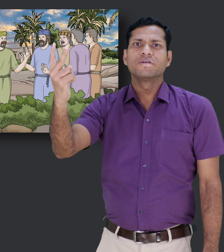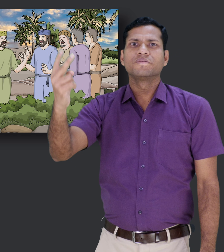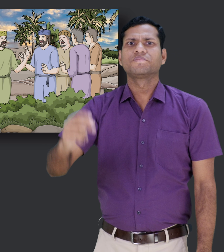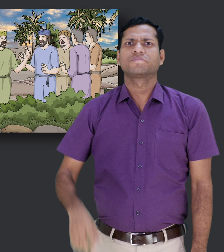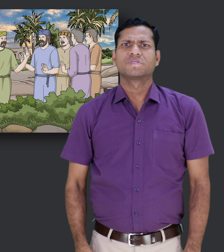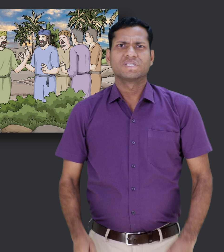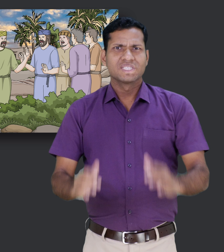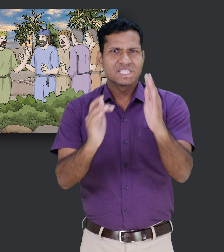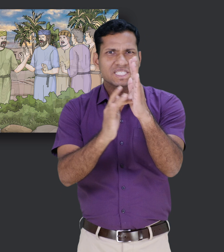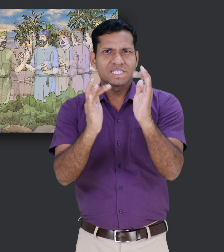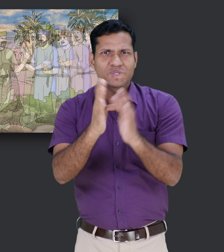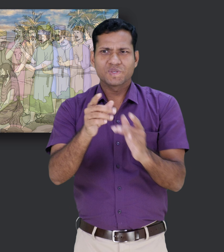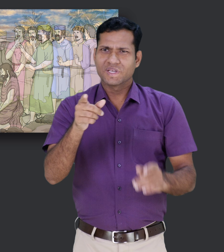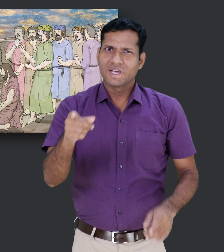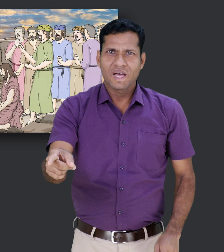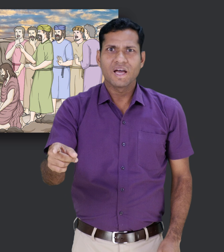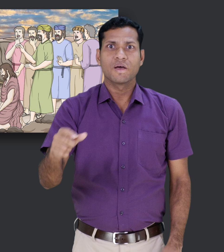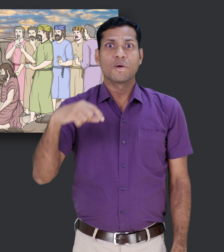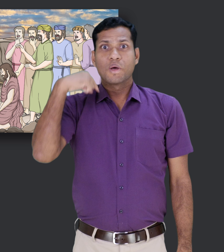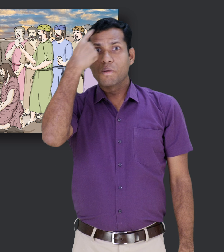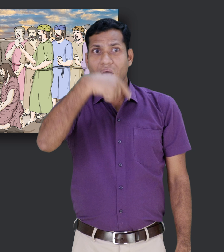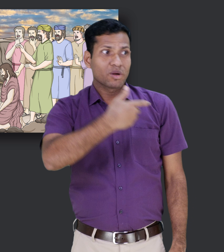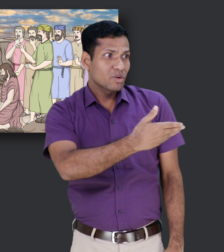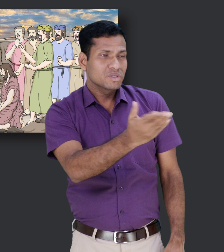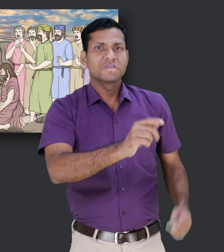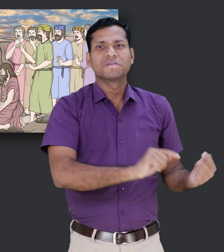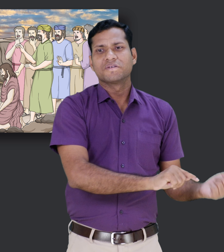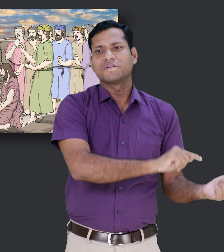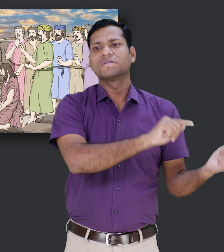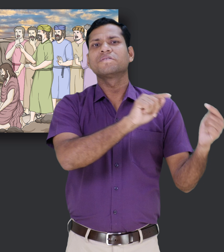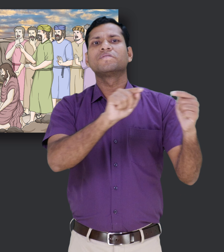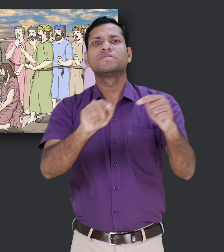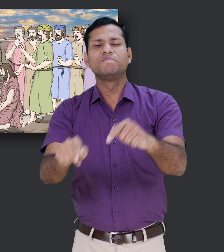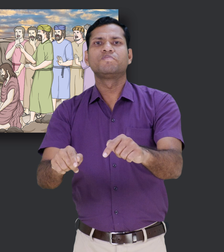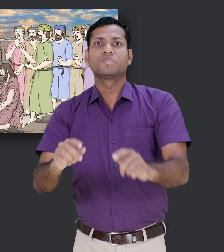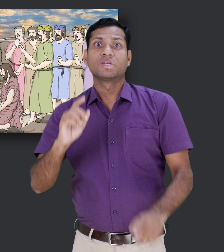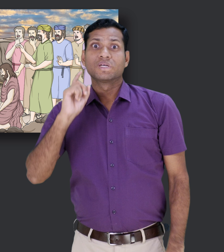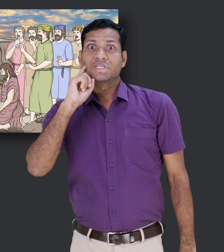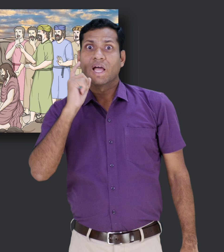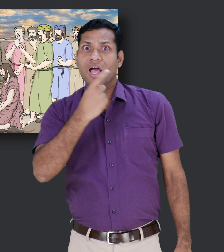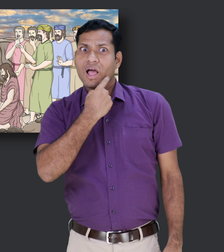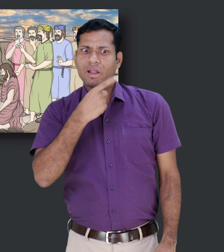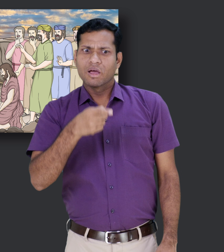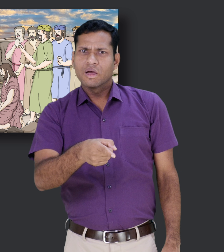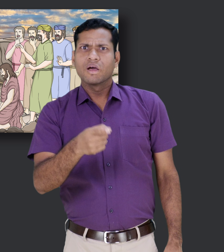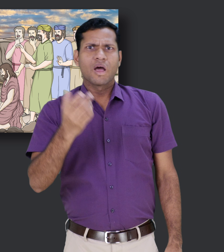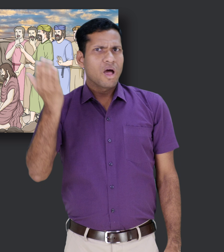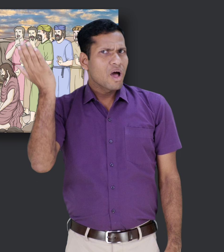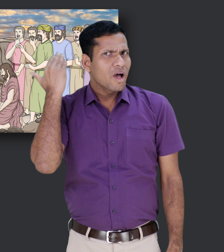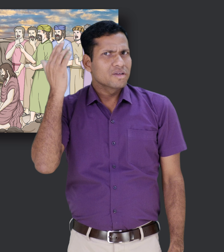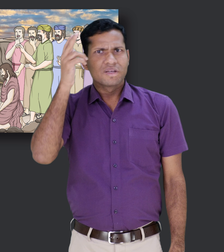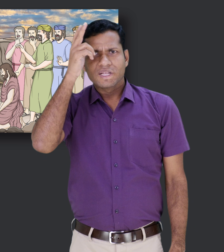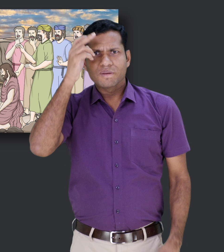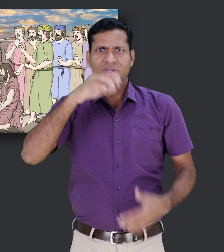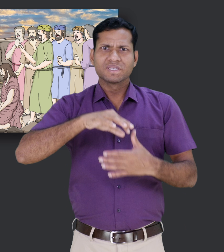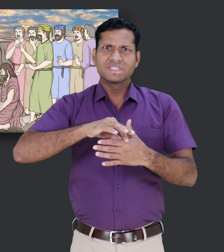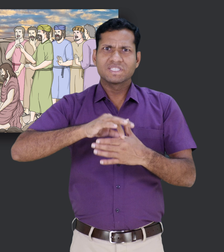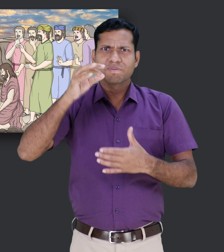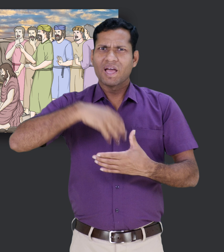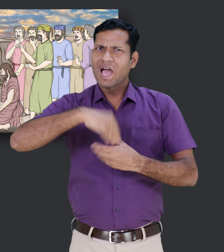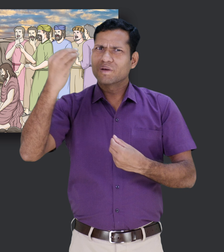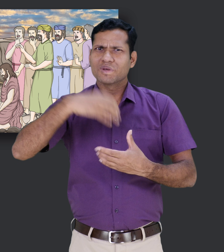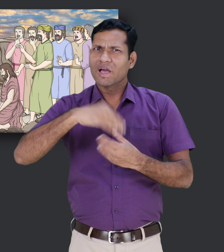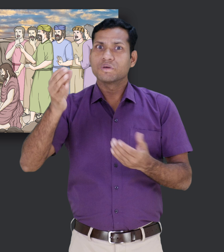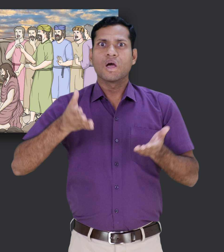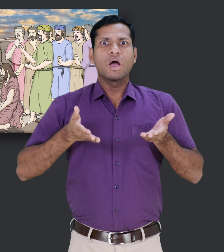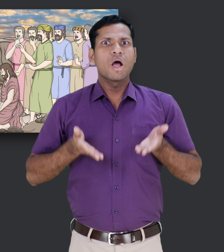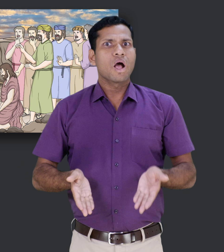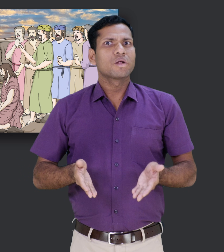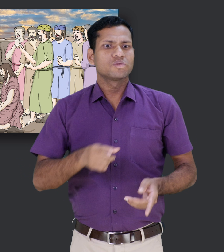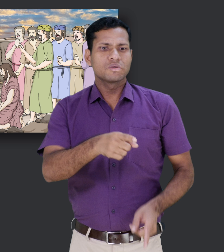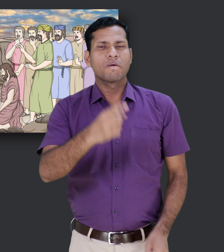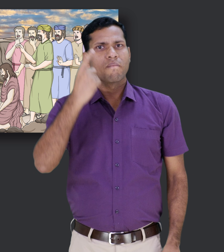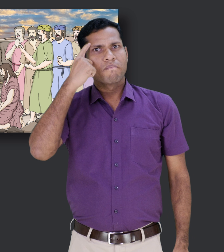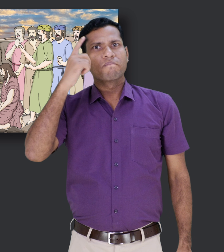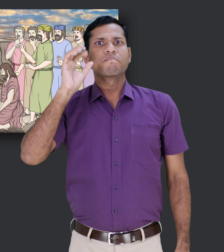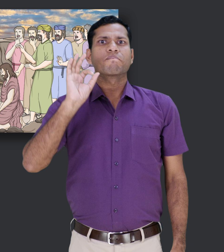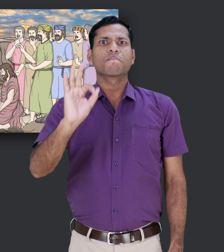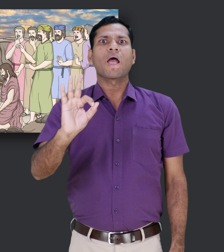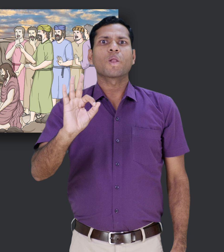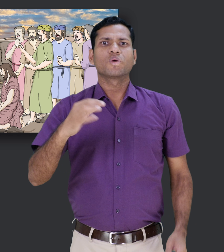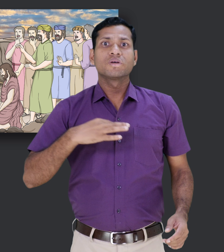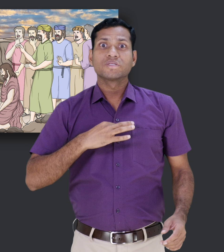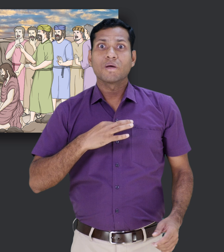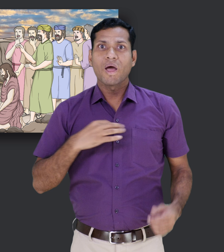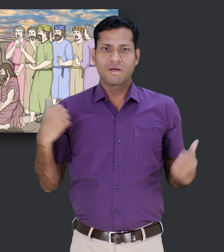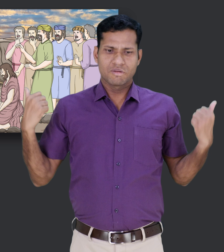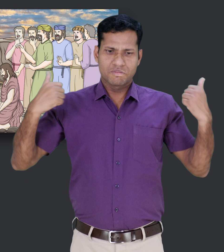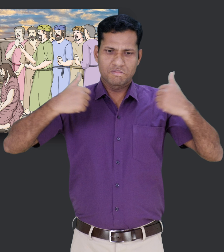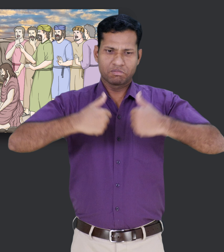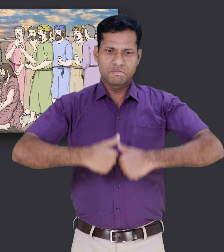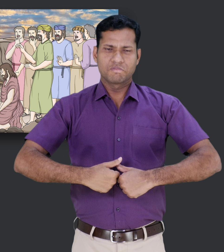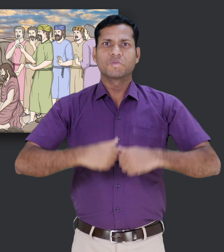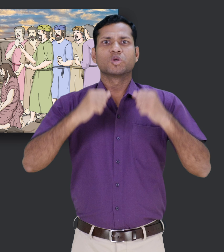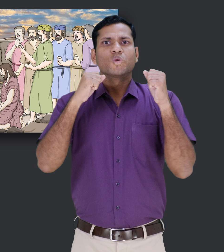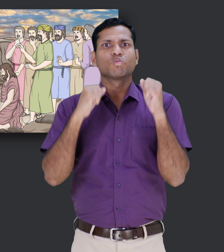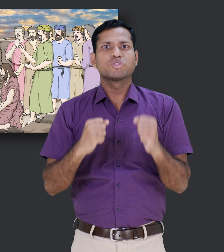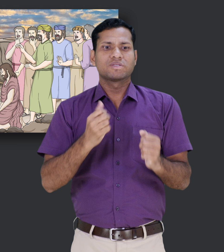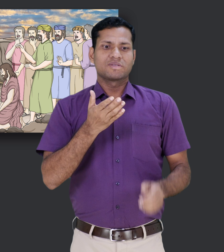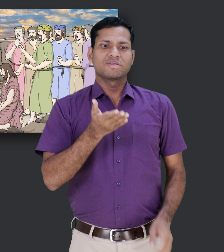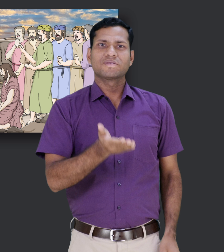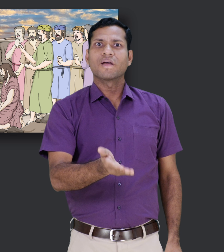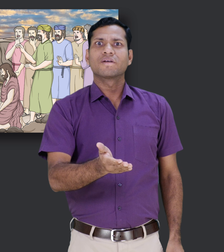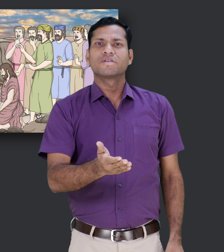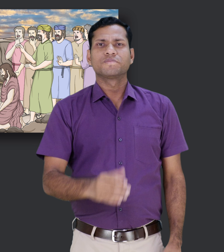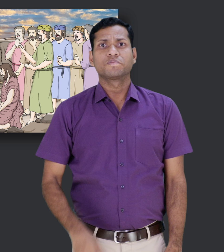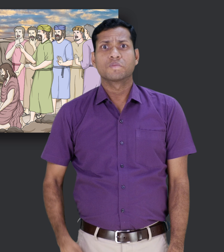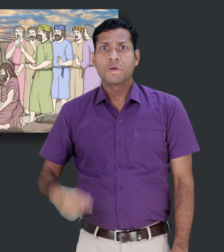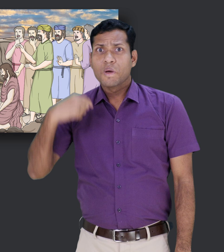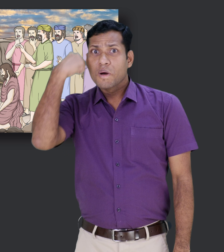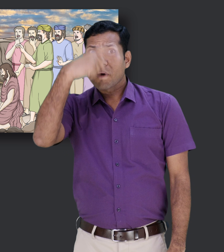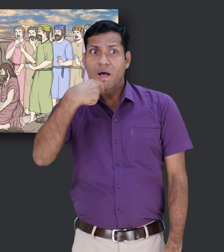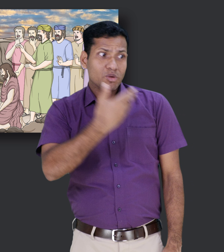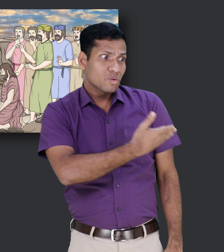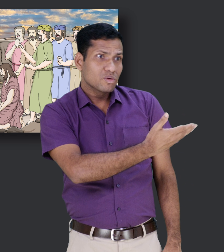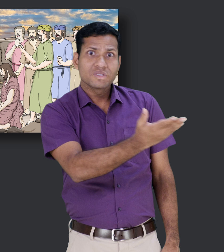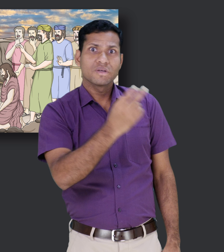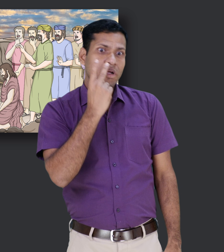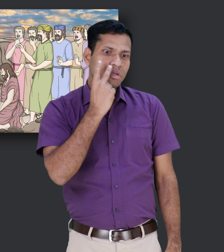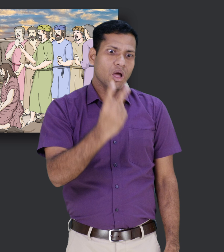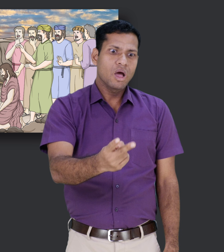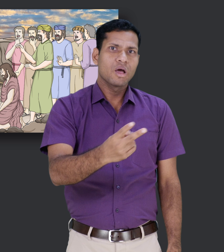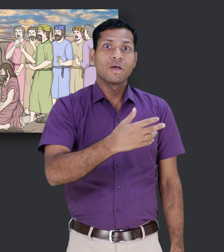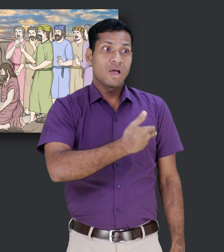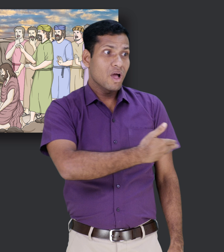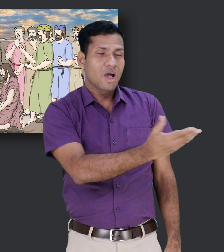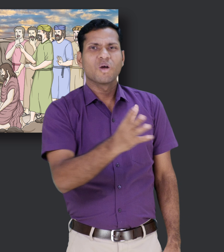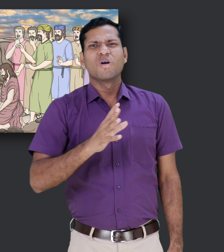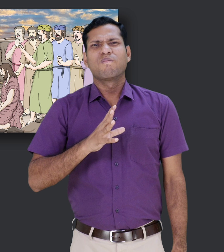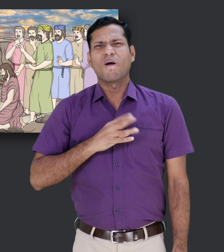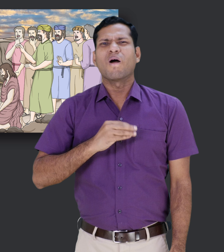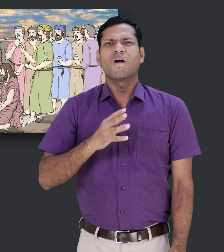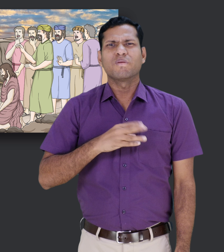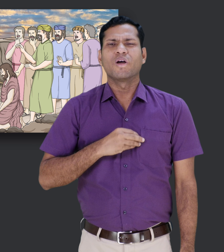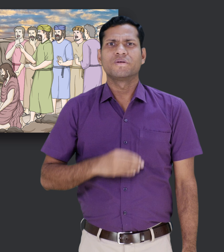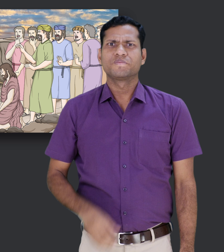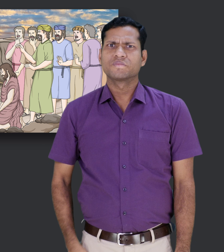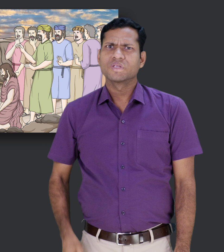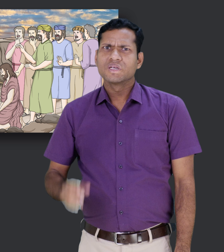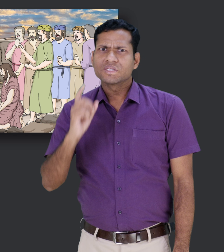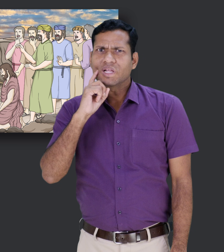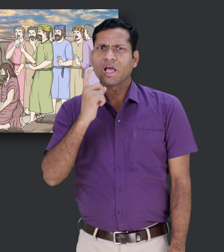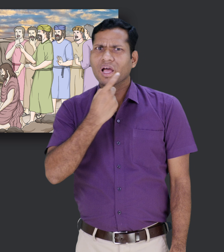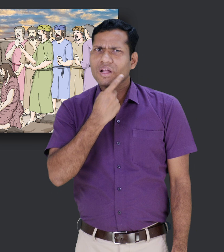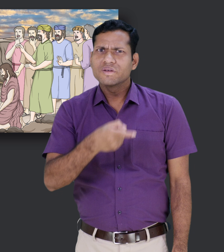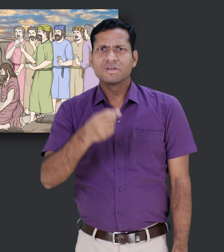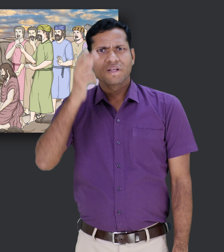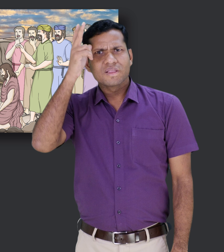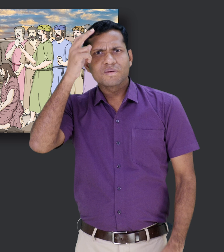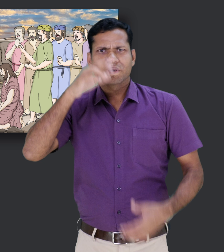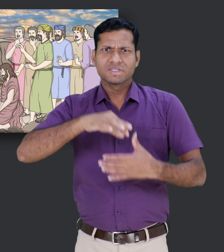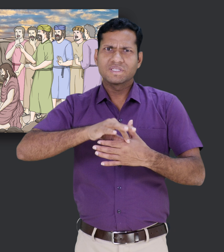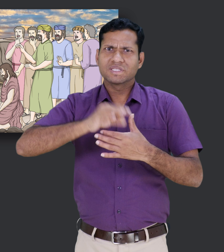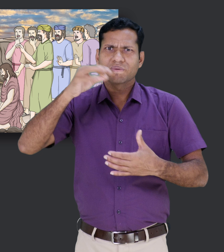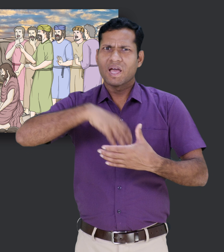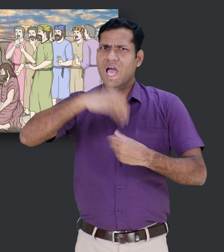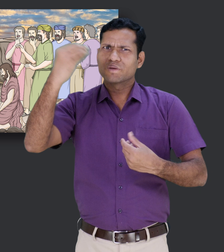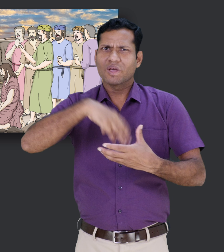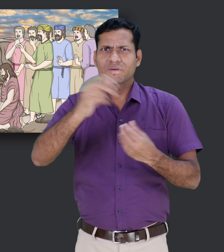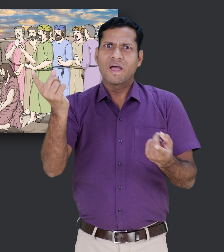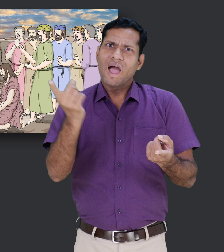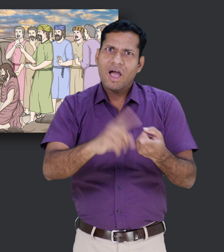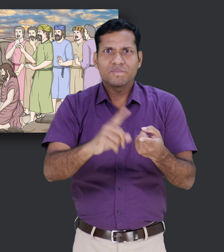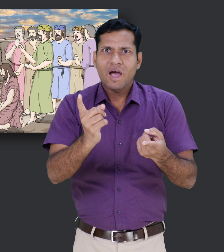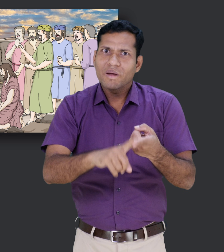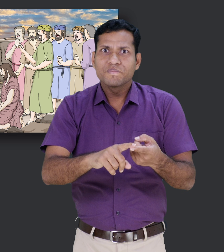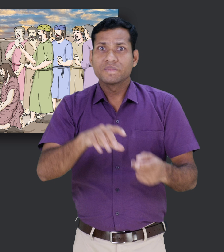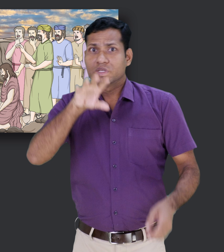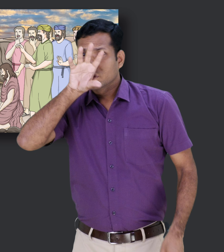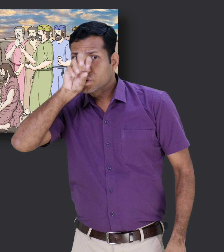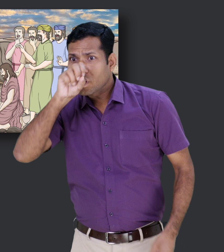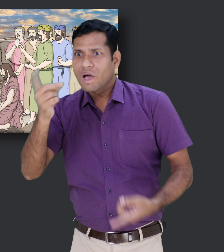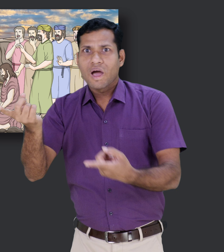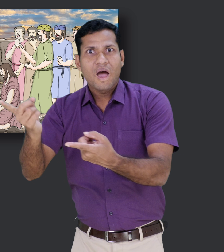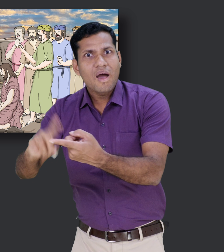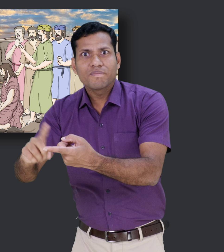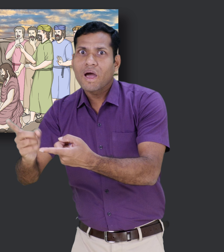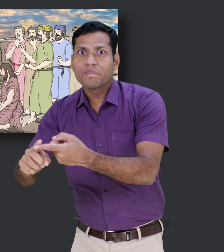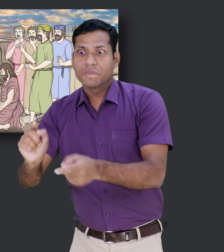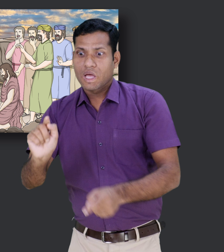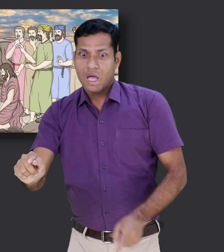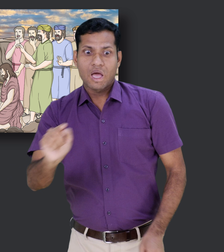When they came to Jesus, they saw the man who had been possessed by the legion of demons sitting there, clothed and in his right mind;